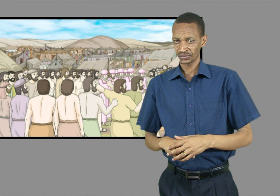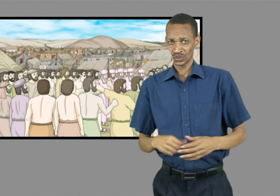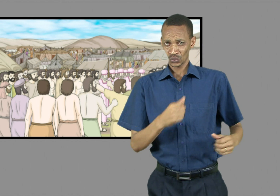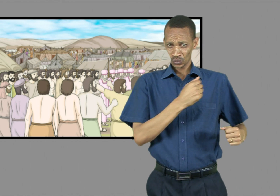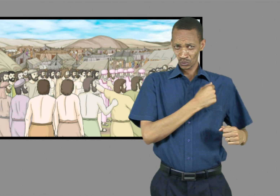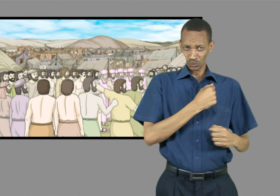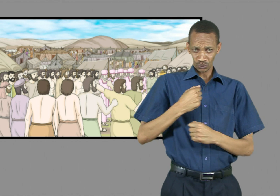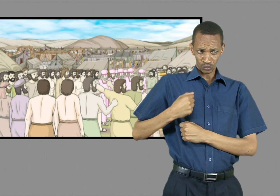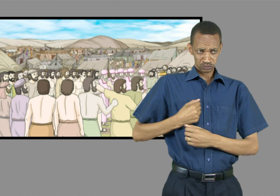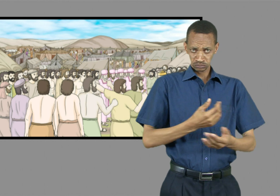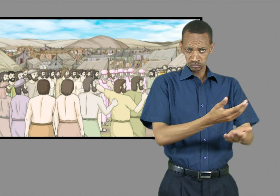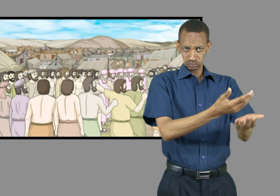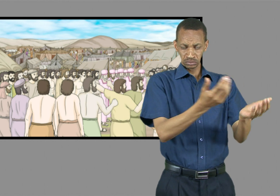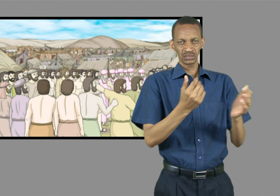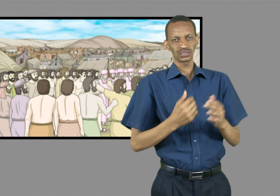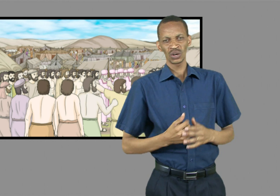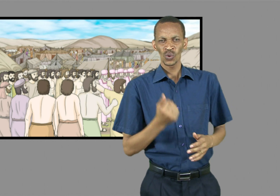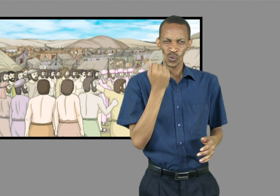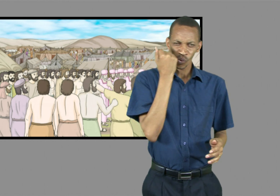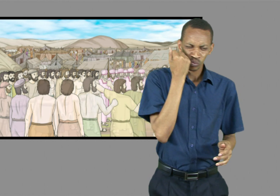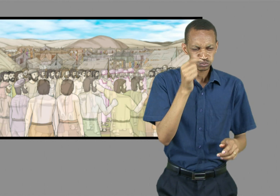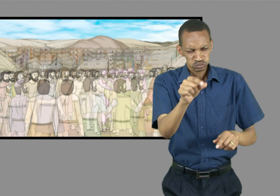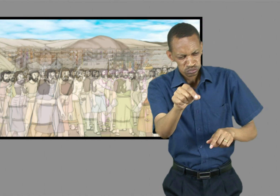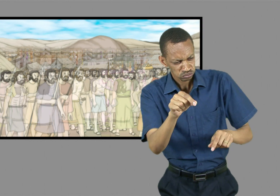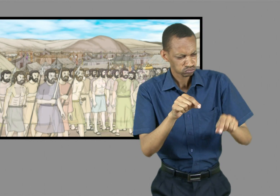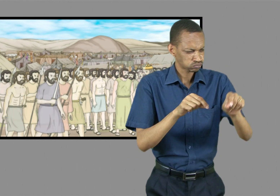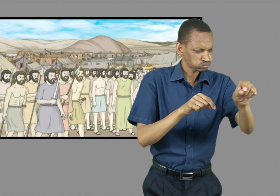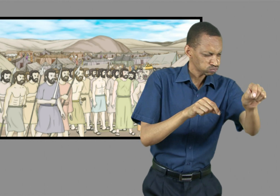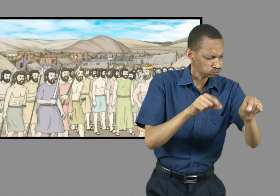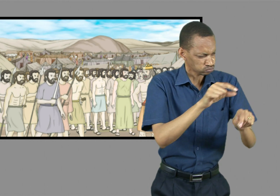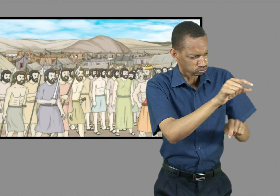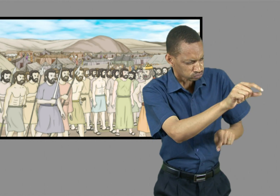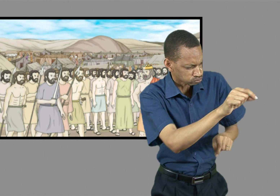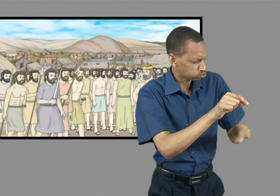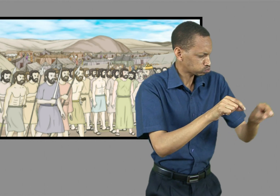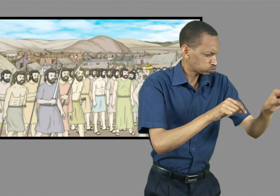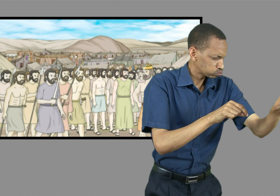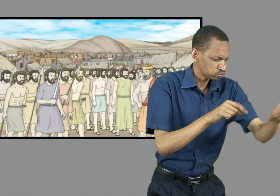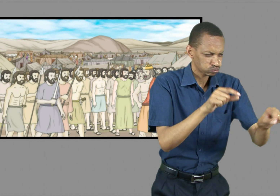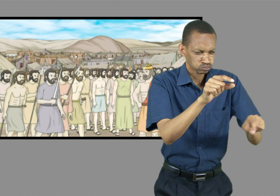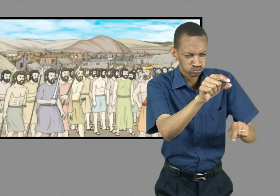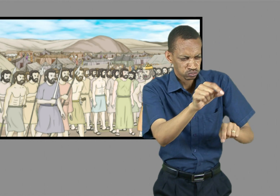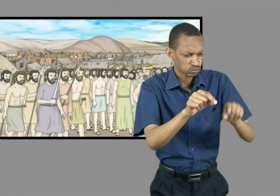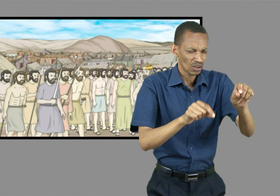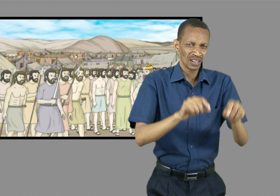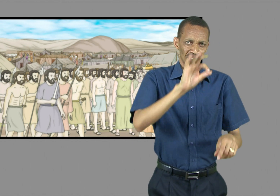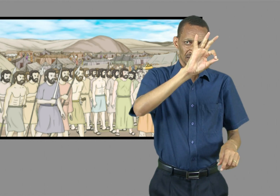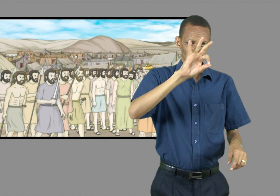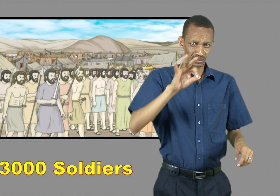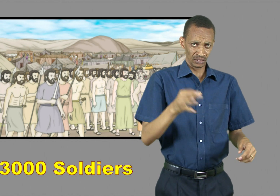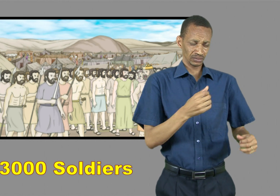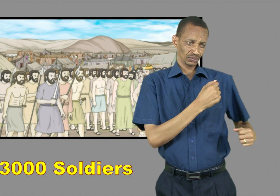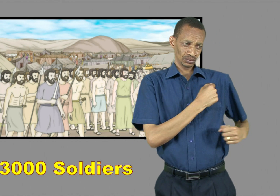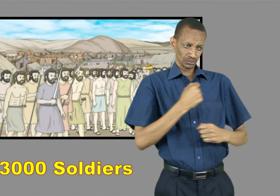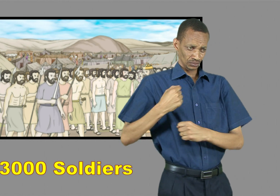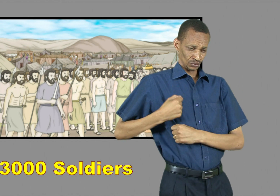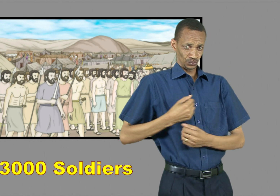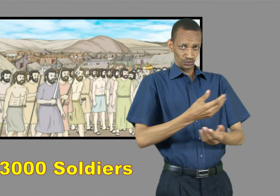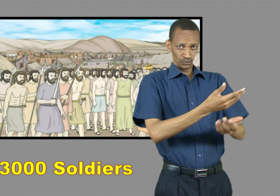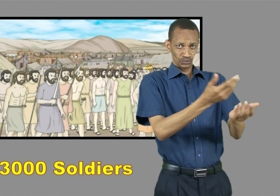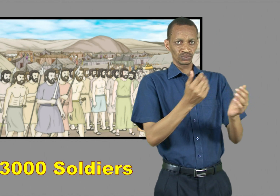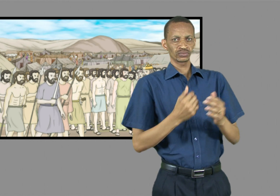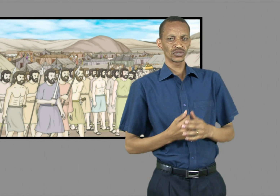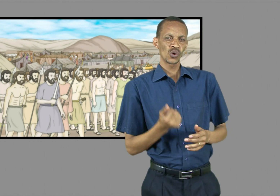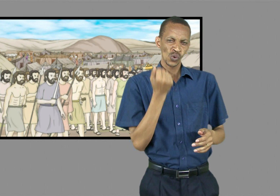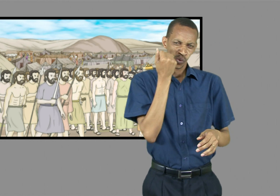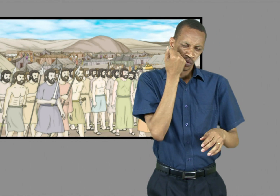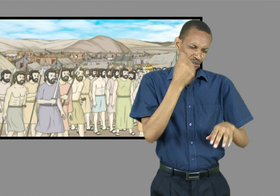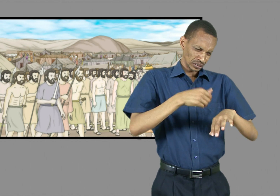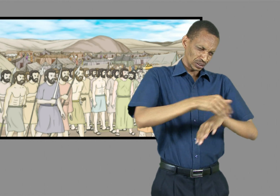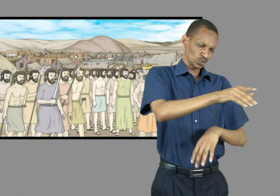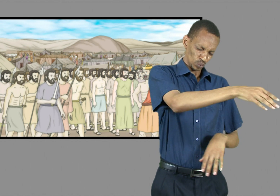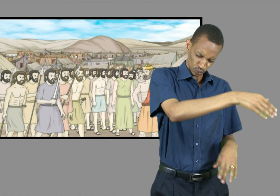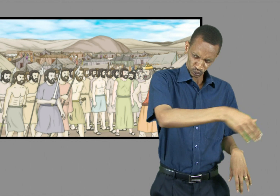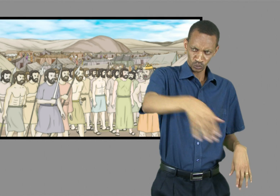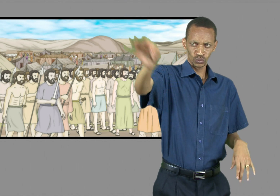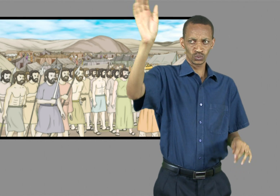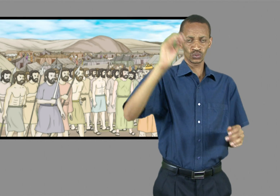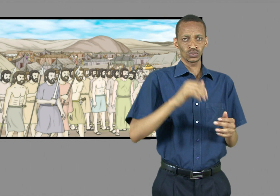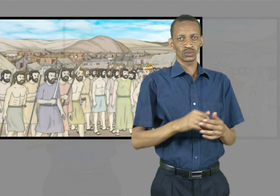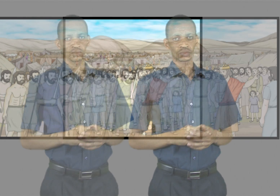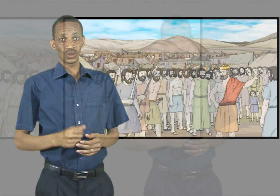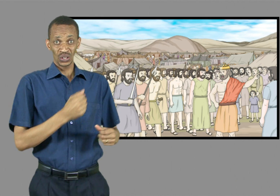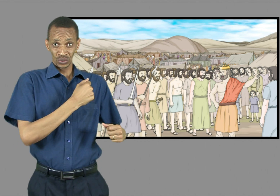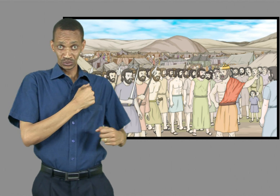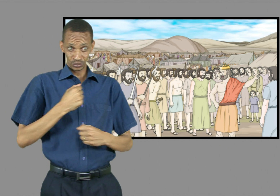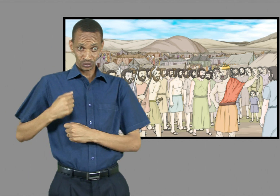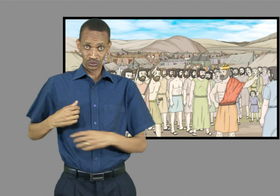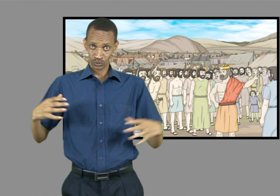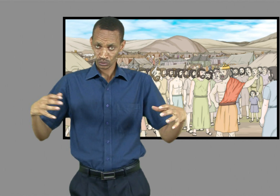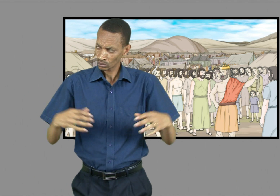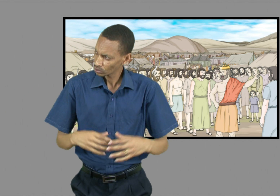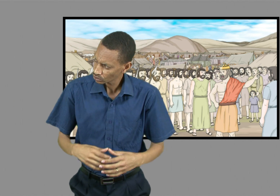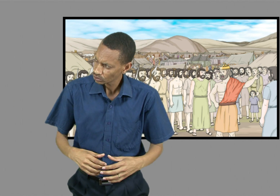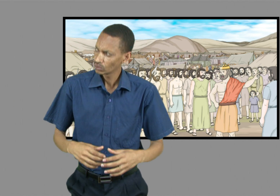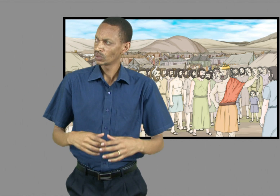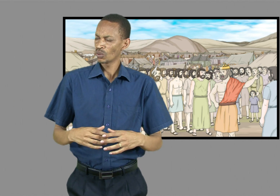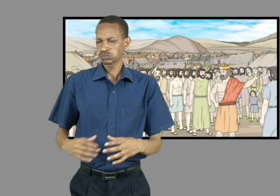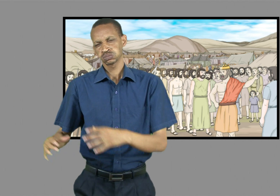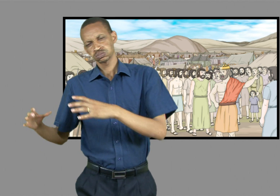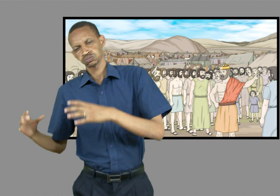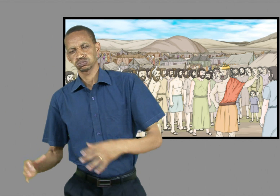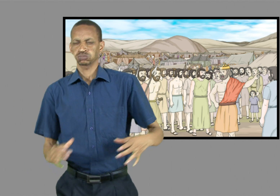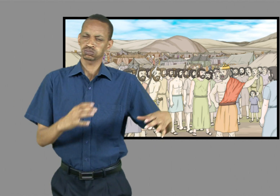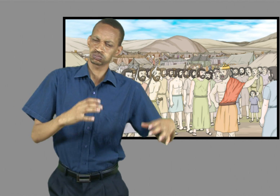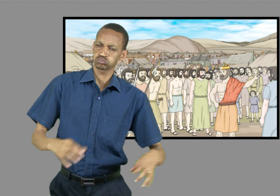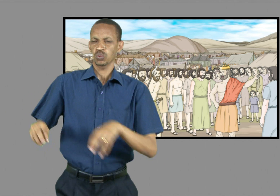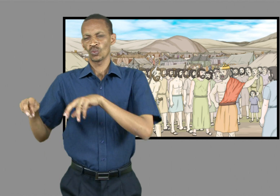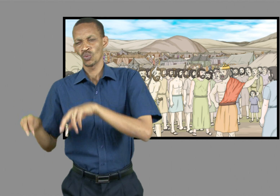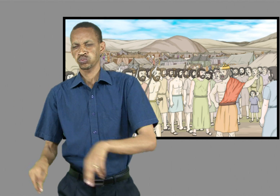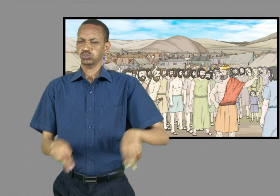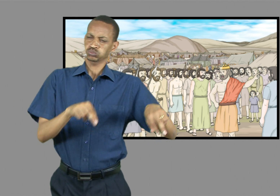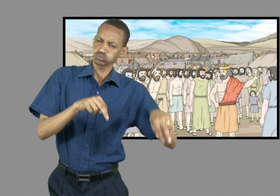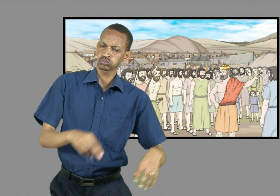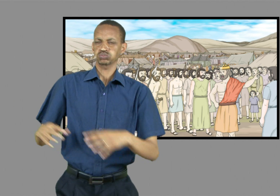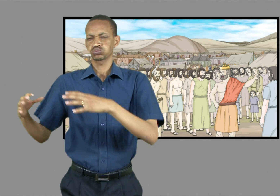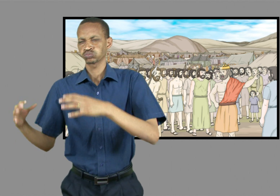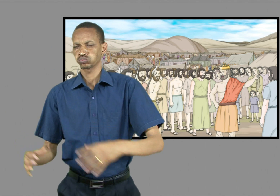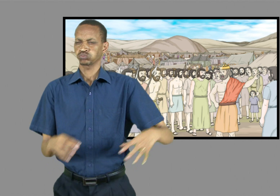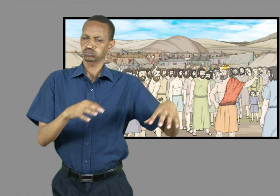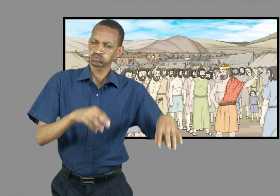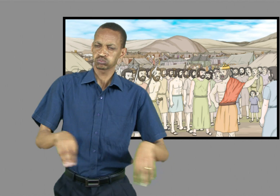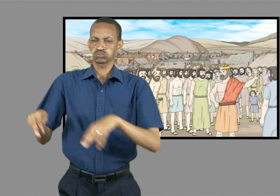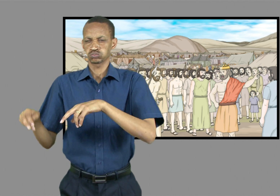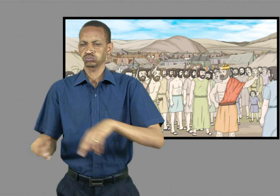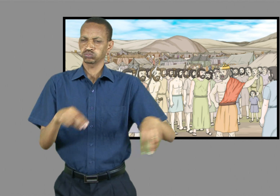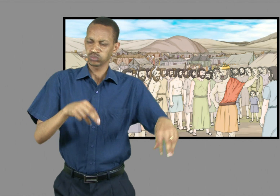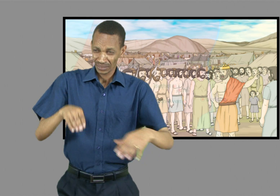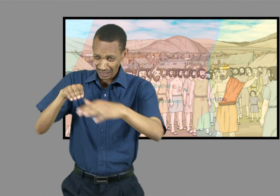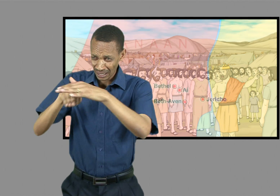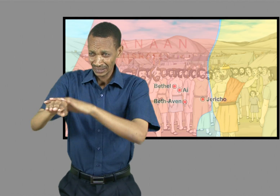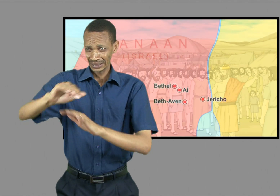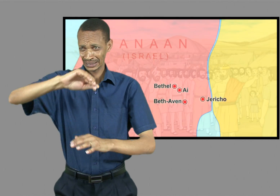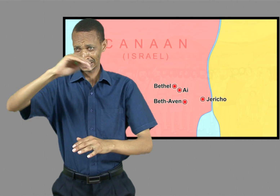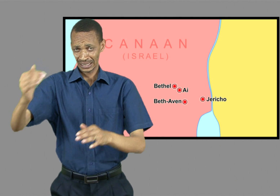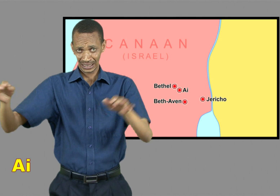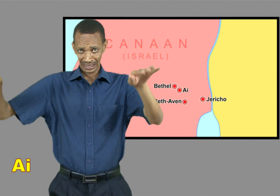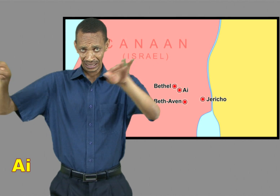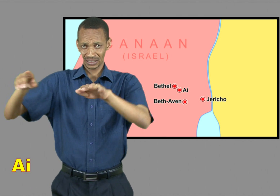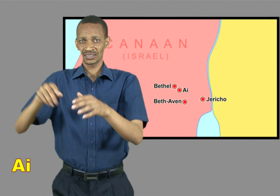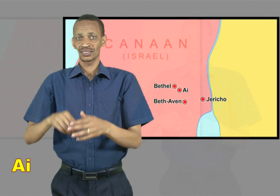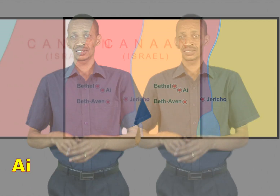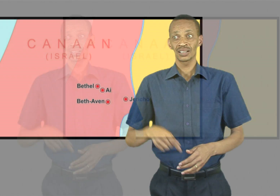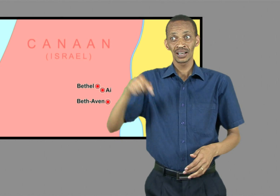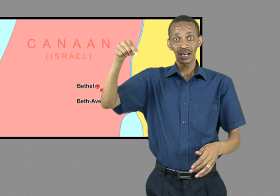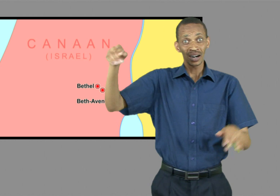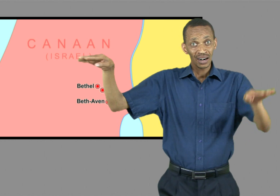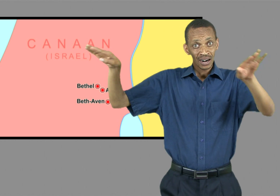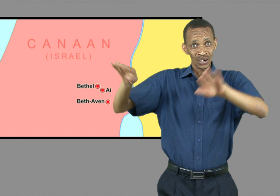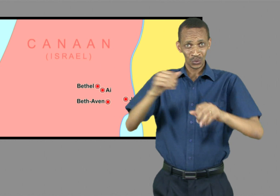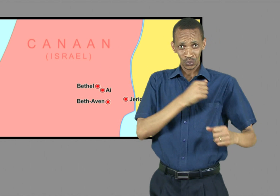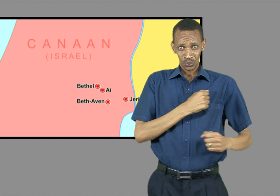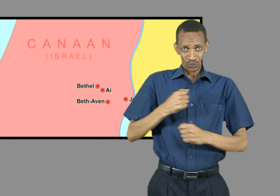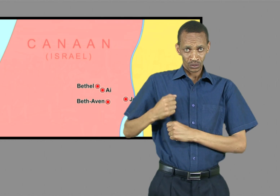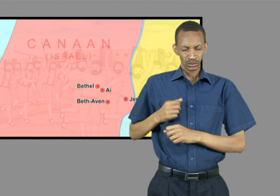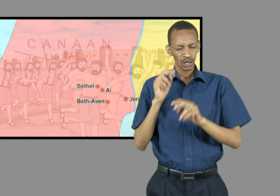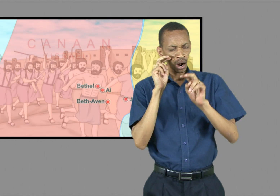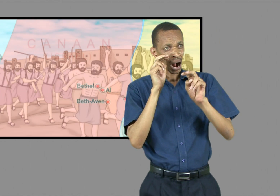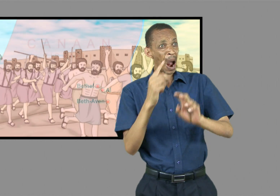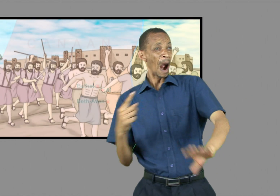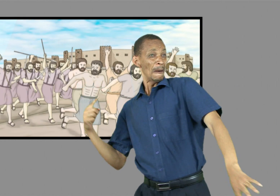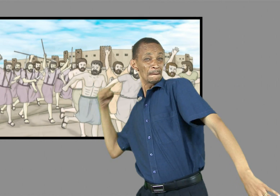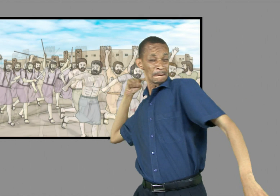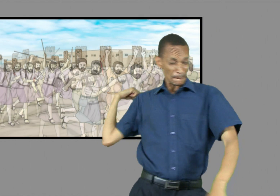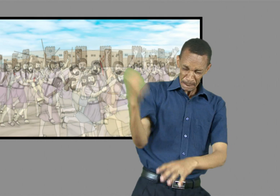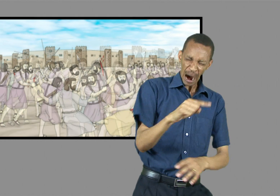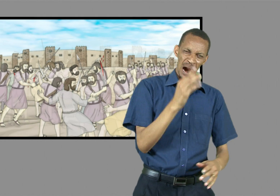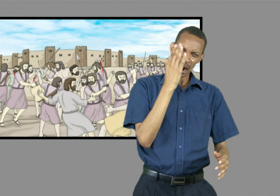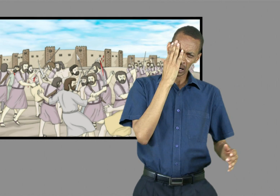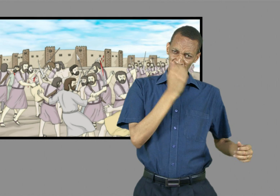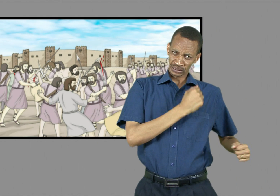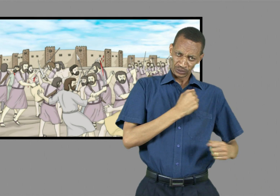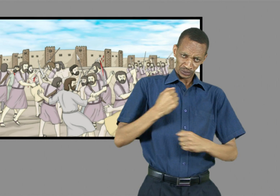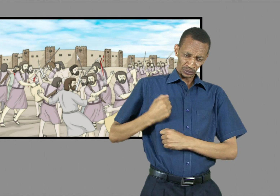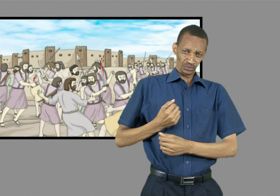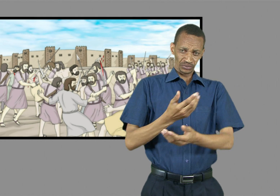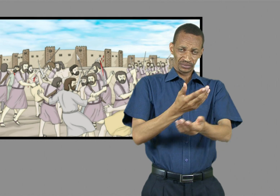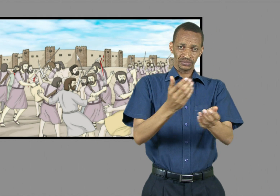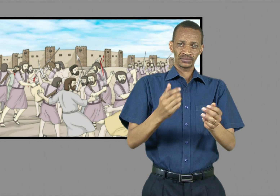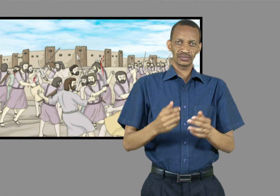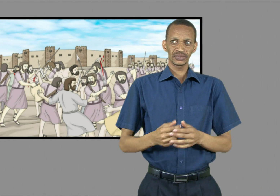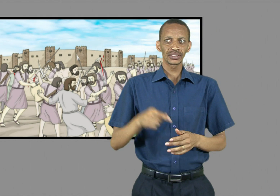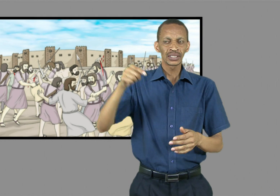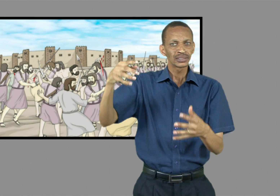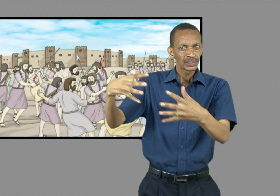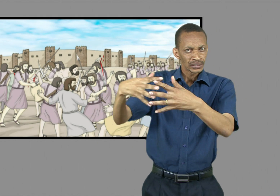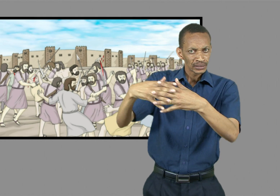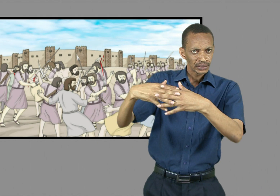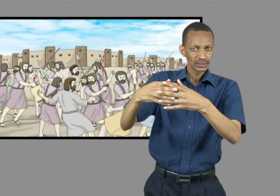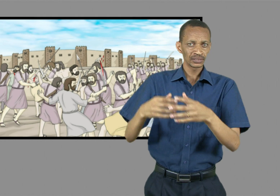So about three thousand men went up, but they fled before the men of Ai.